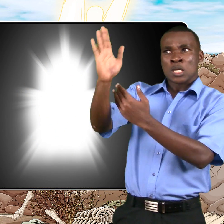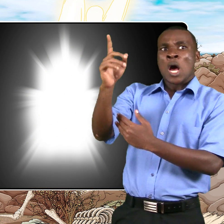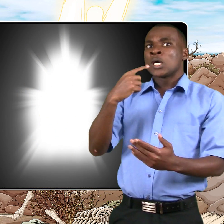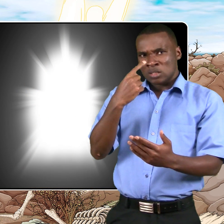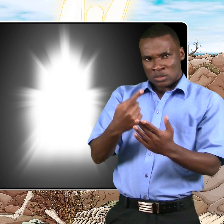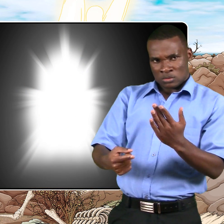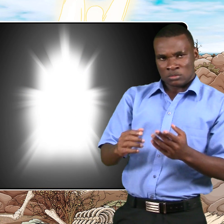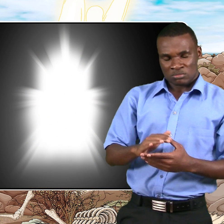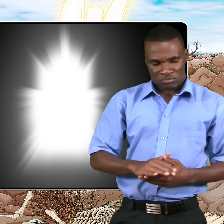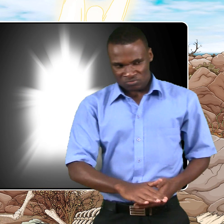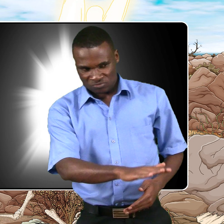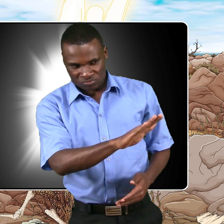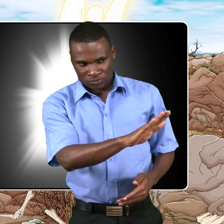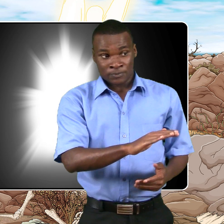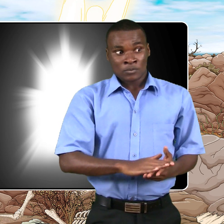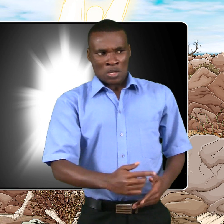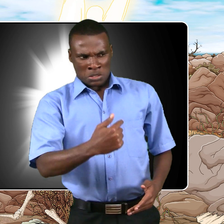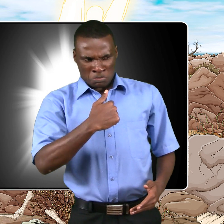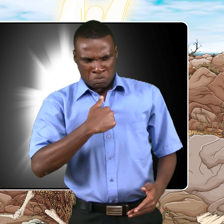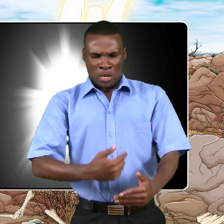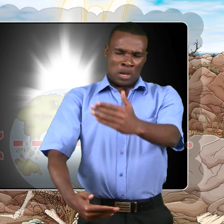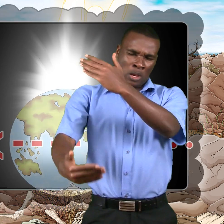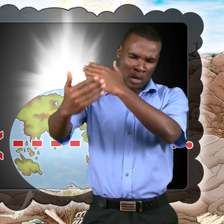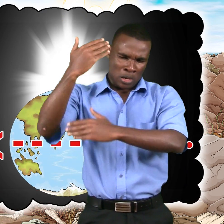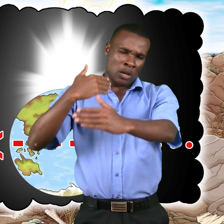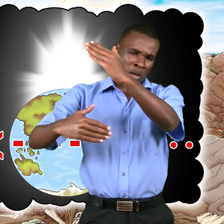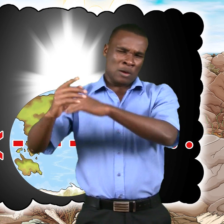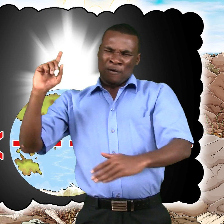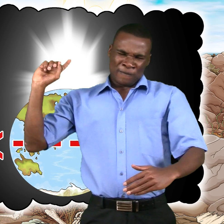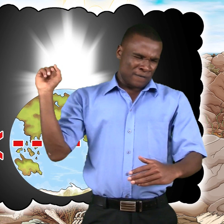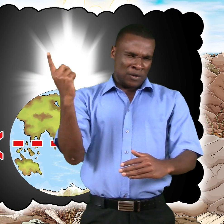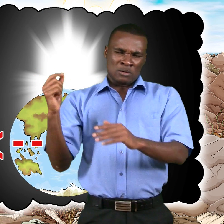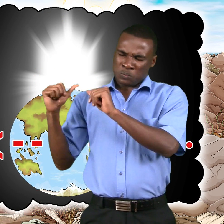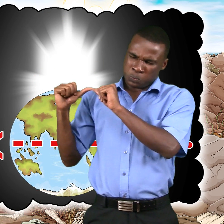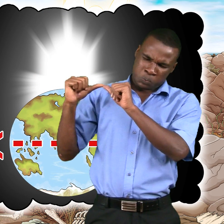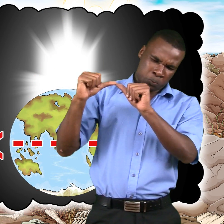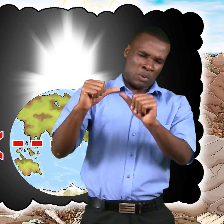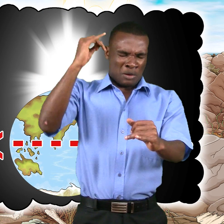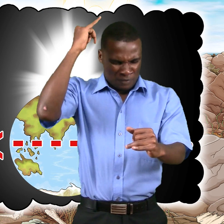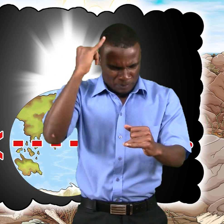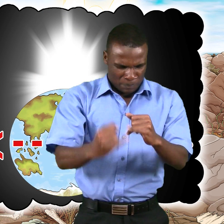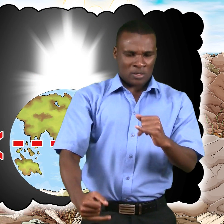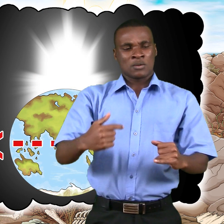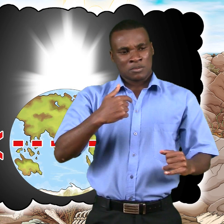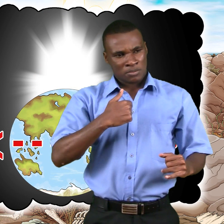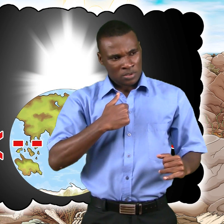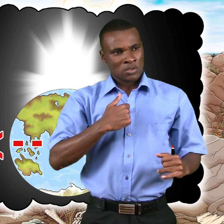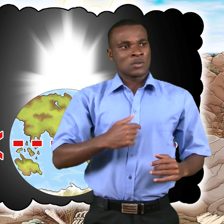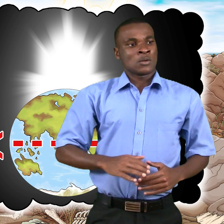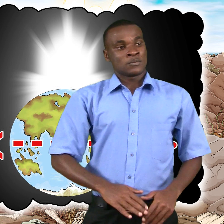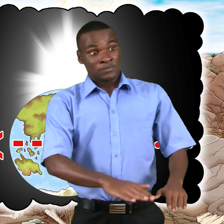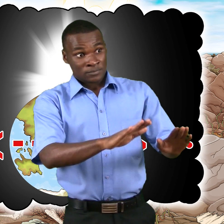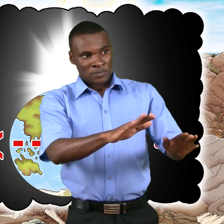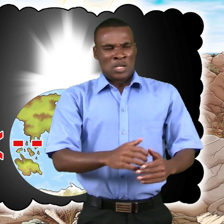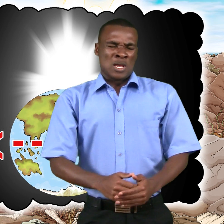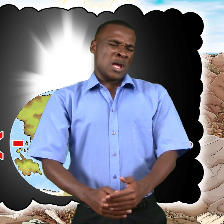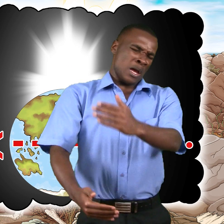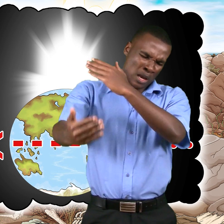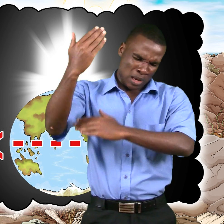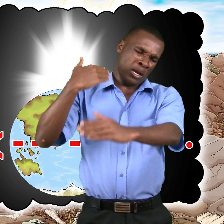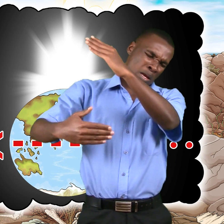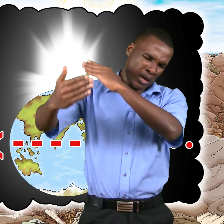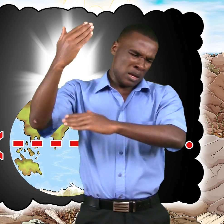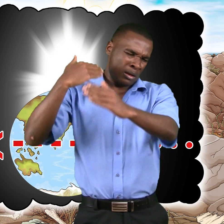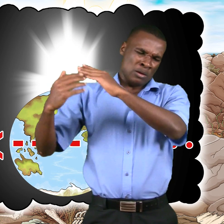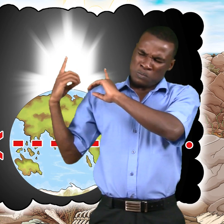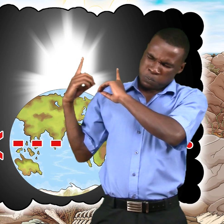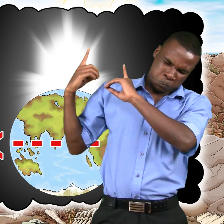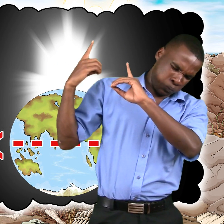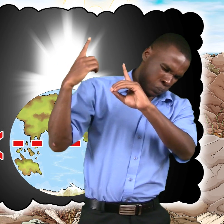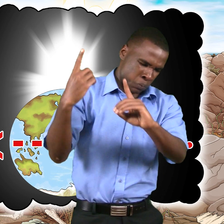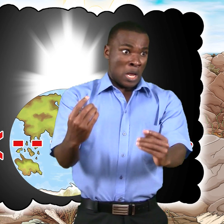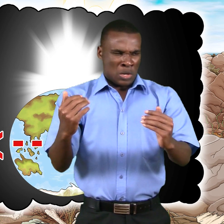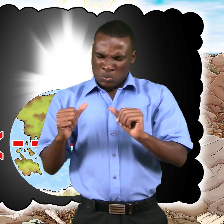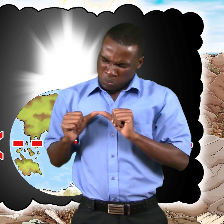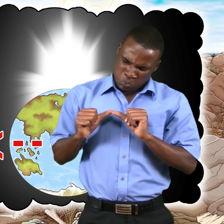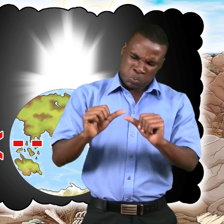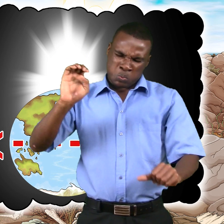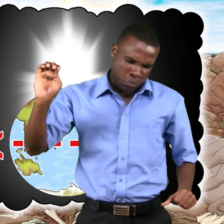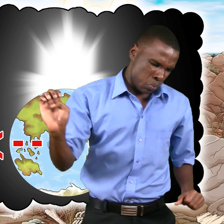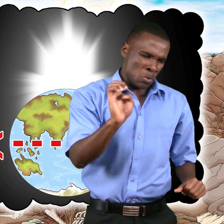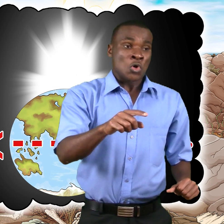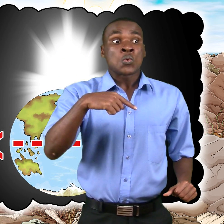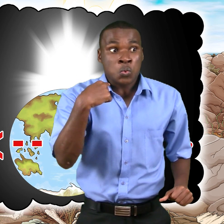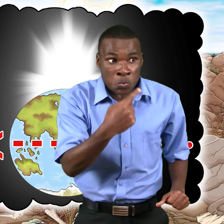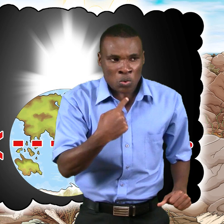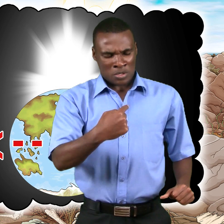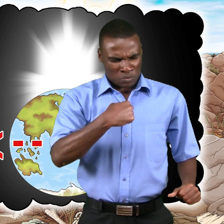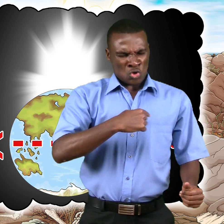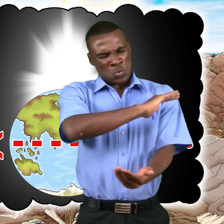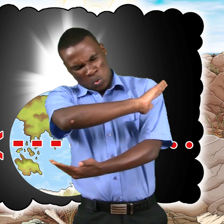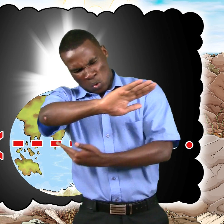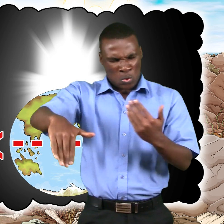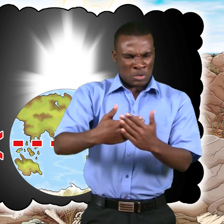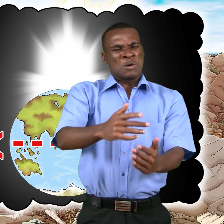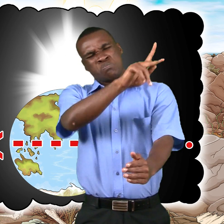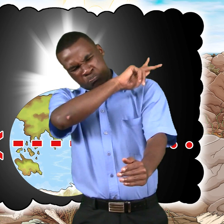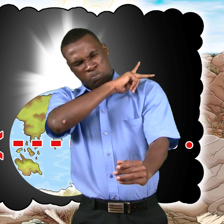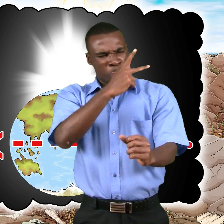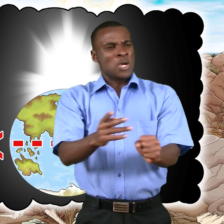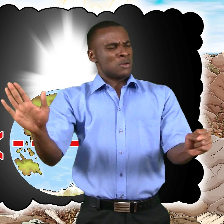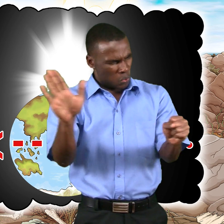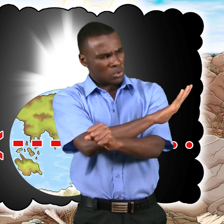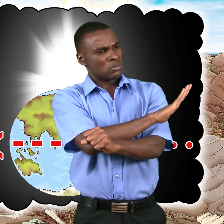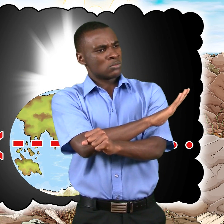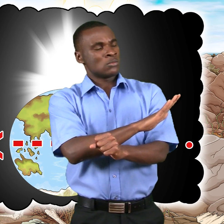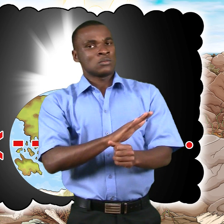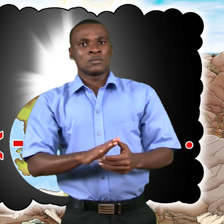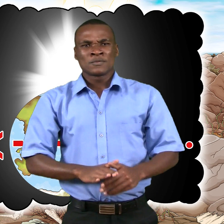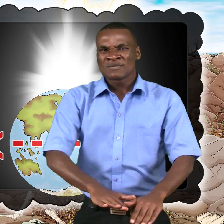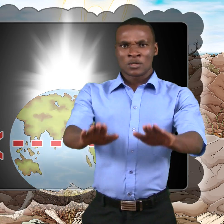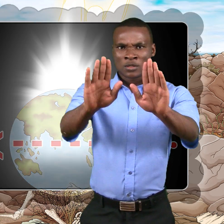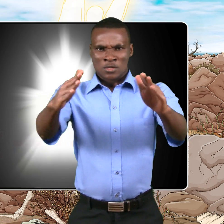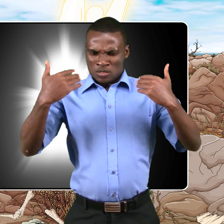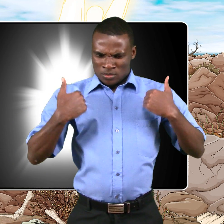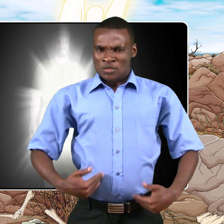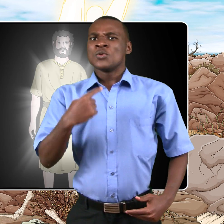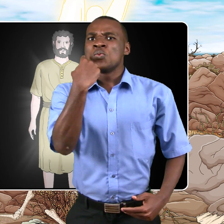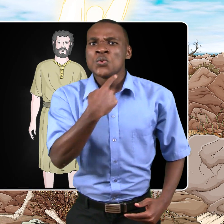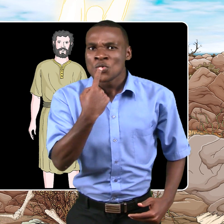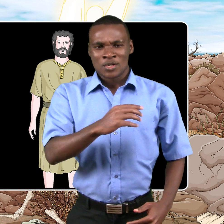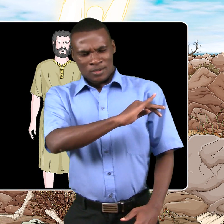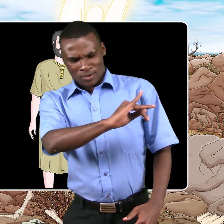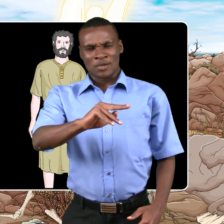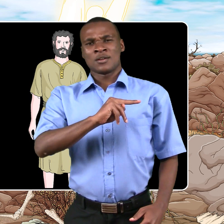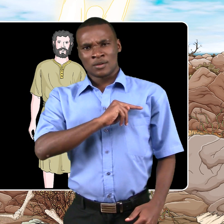“I am the Alpha and the Omega,” says the Lord God, who is and was and is to come—the Almighty.